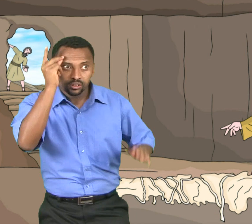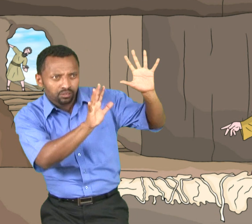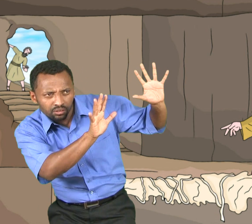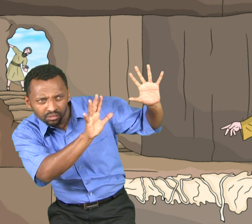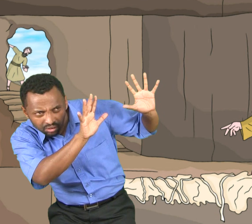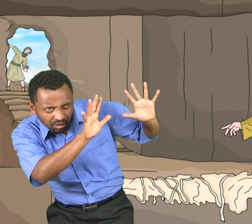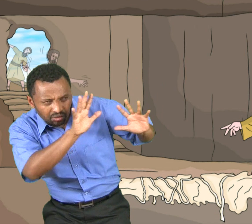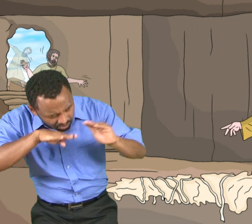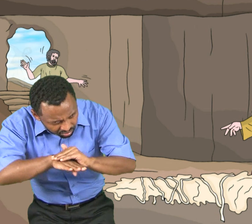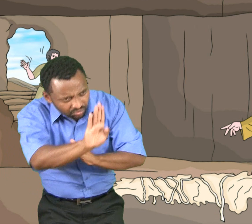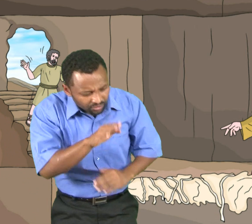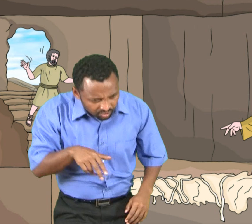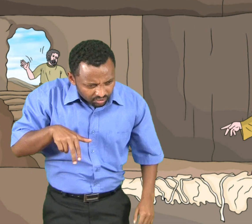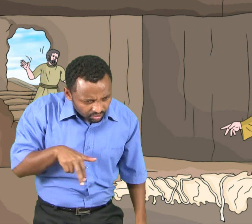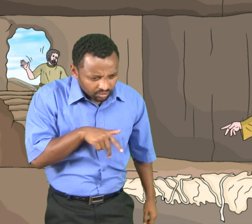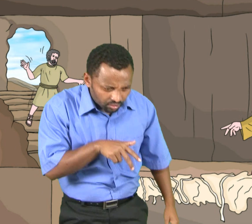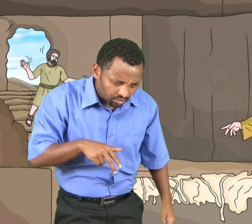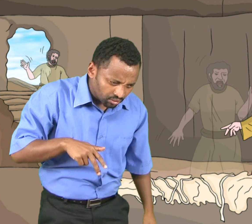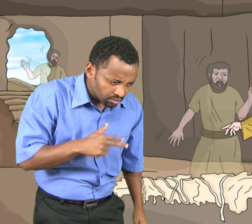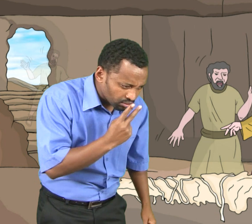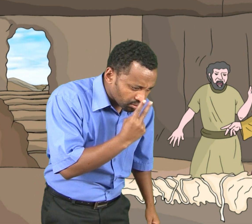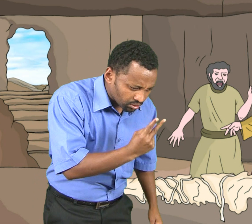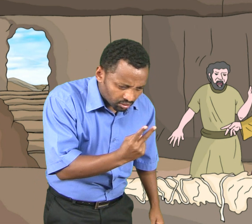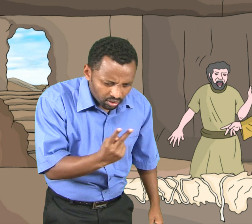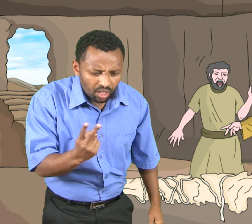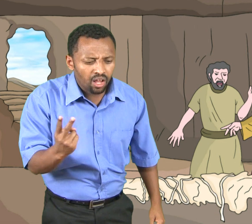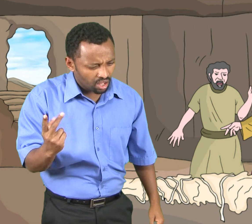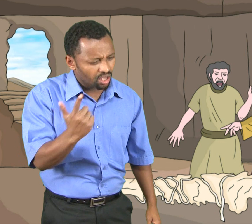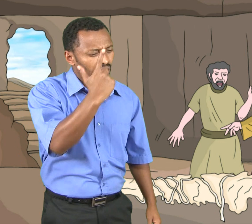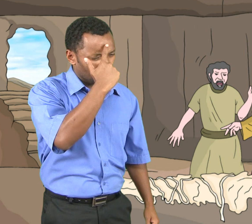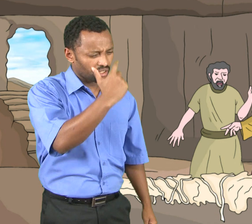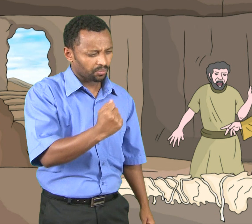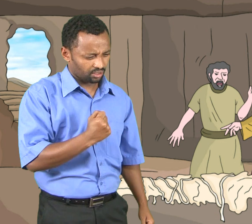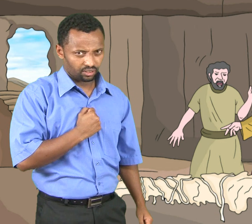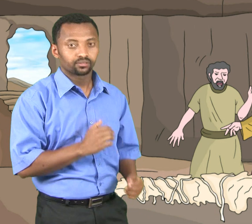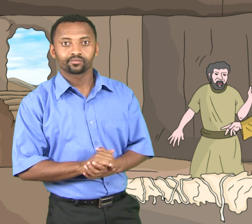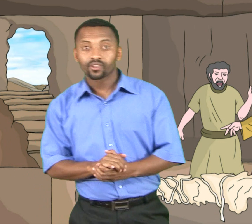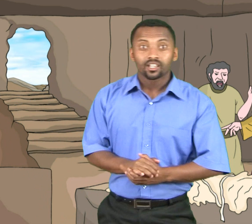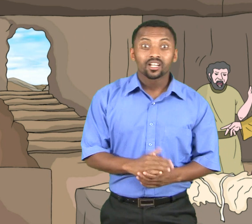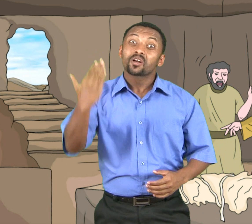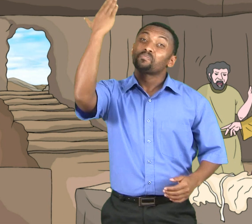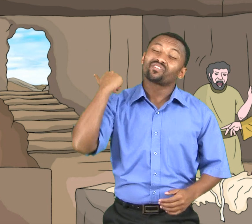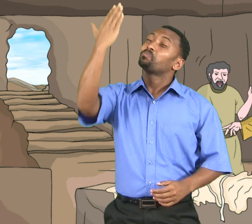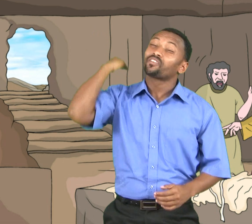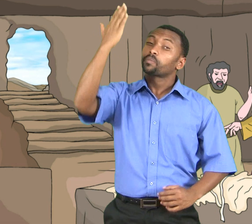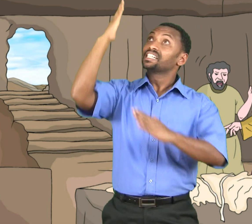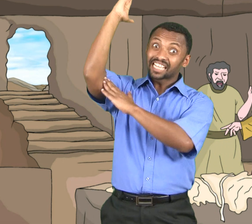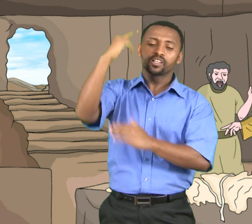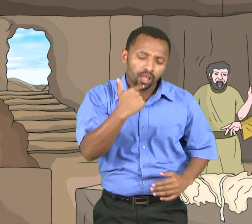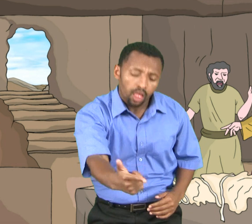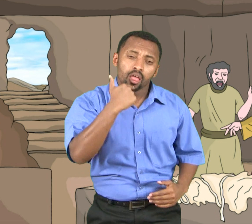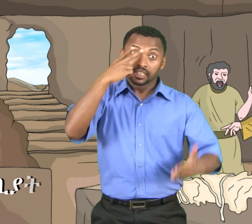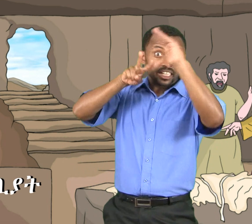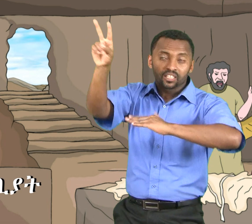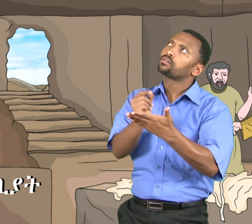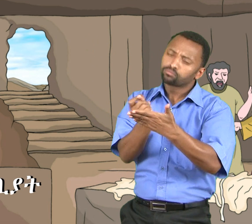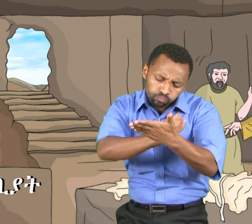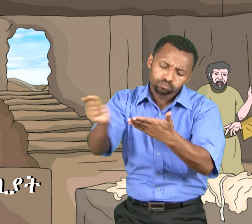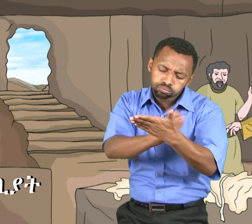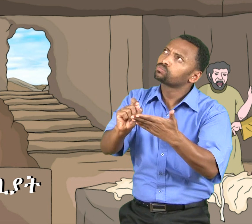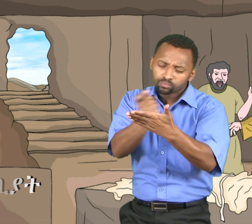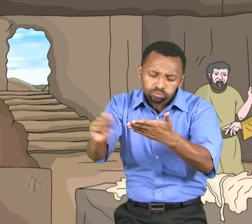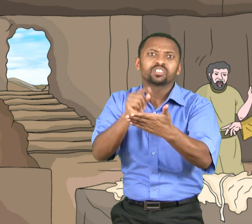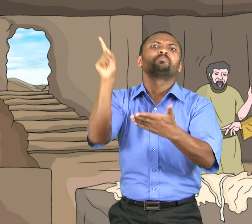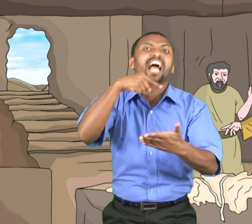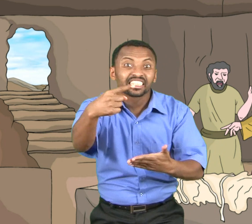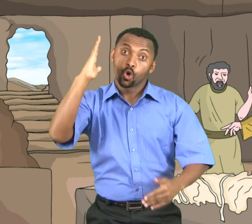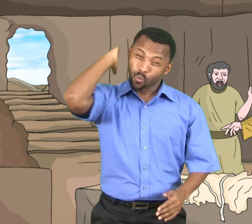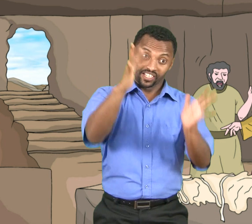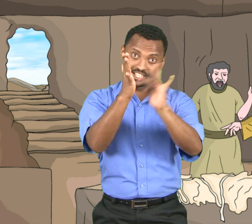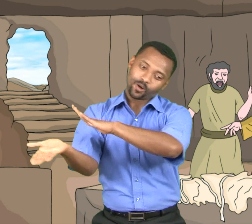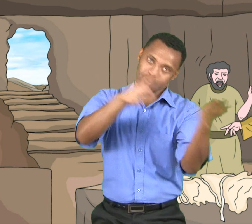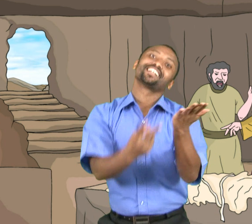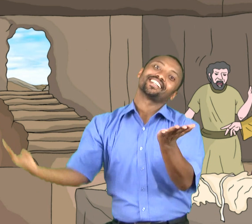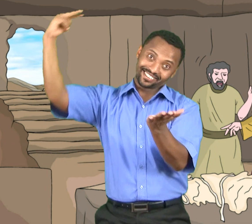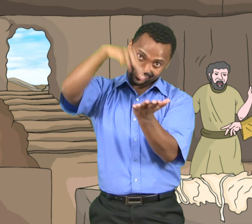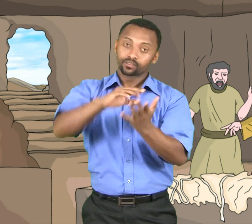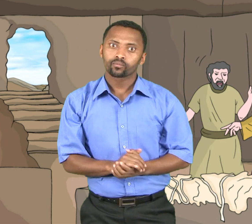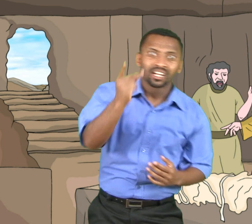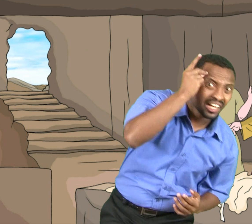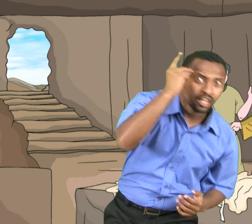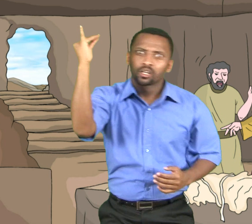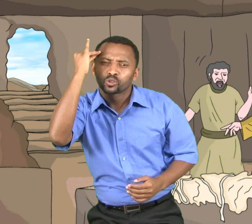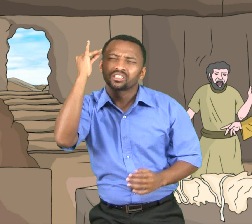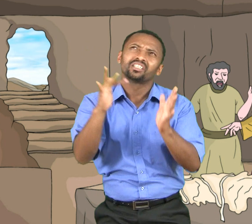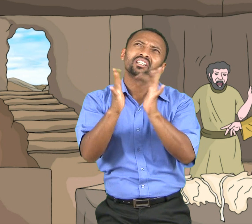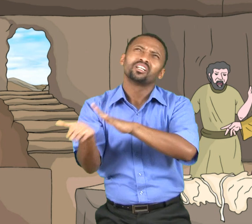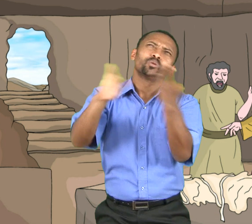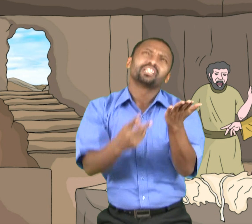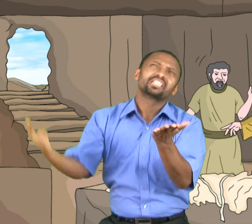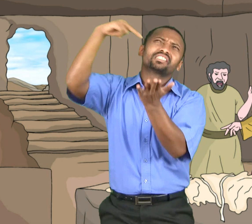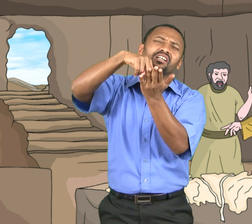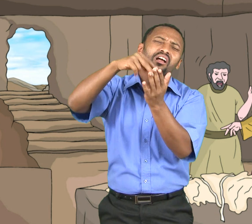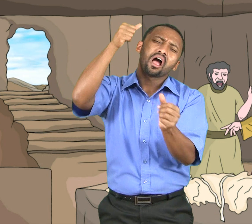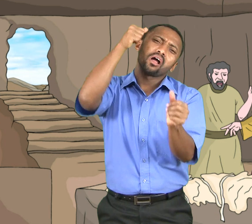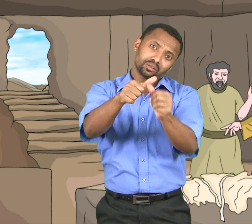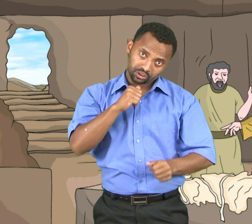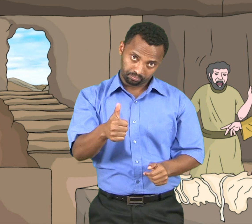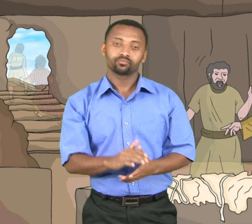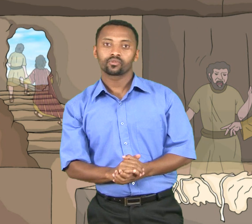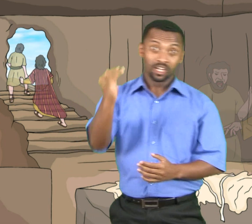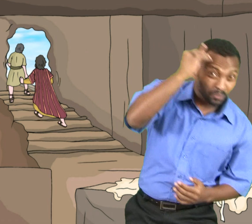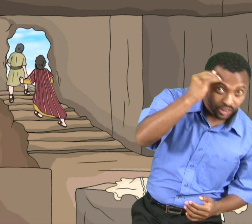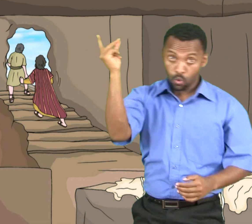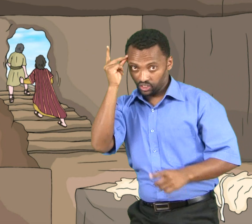Then the other disciple, who had reached the tomb first, also went in. And he saw and believed. For they still did not understand from the Scripture that Jesus had to rise from the dead.